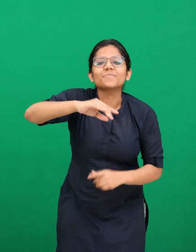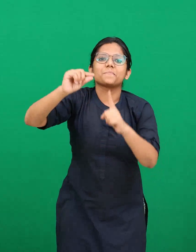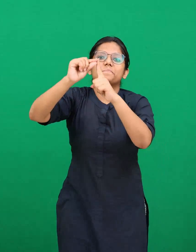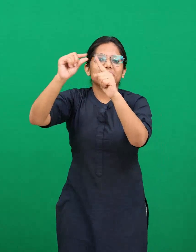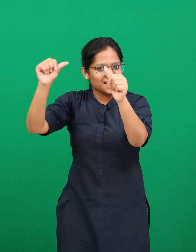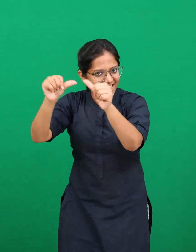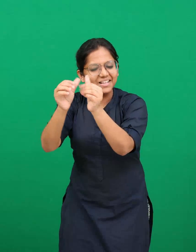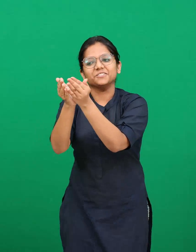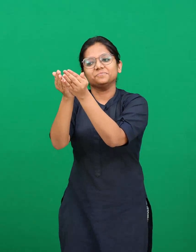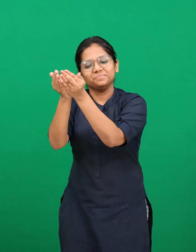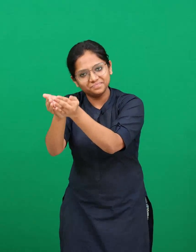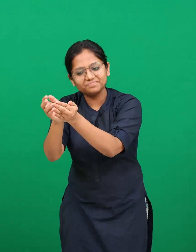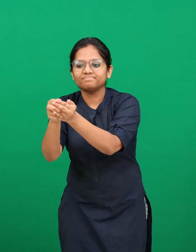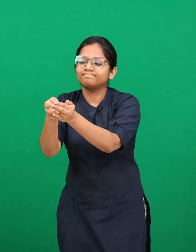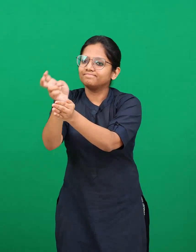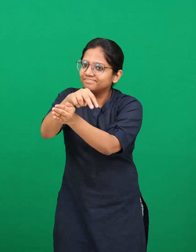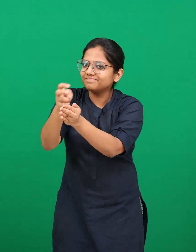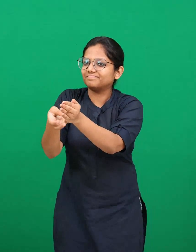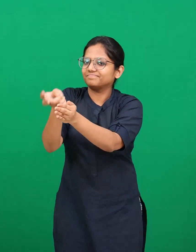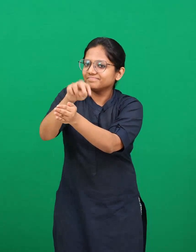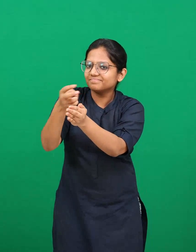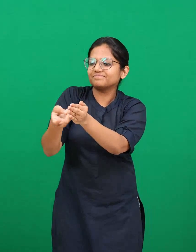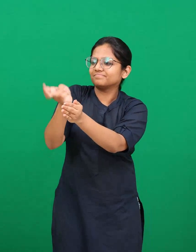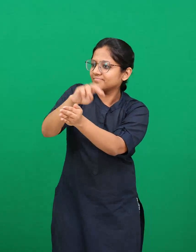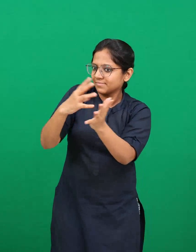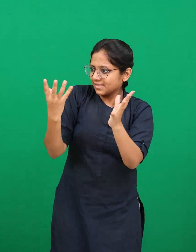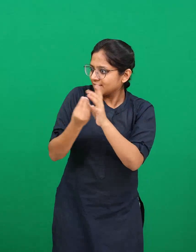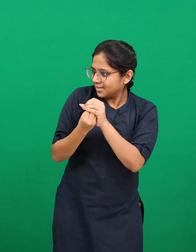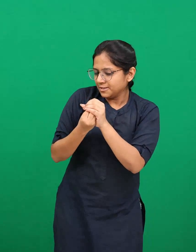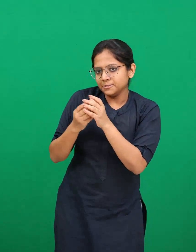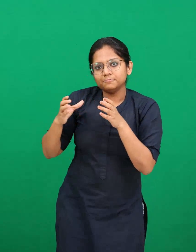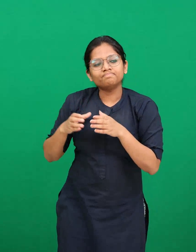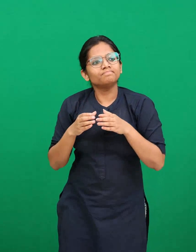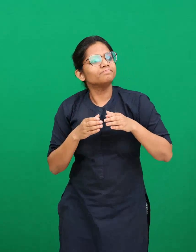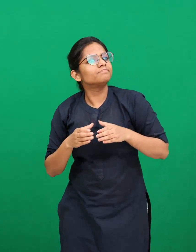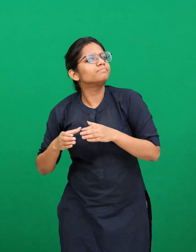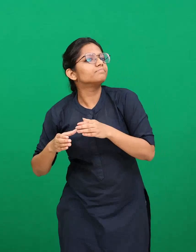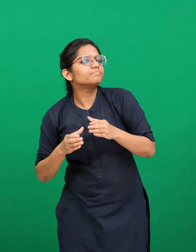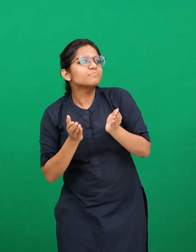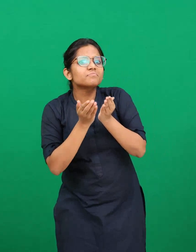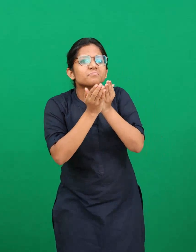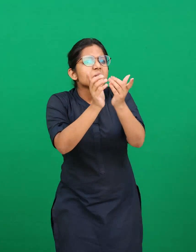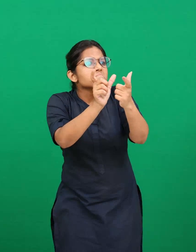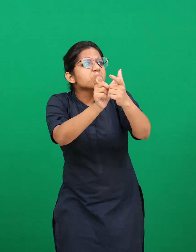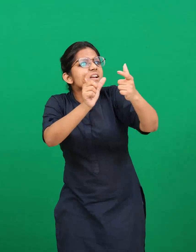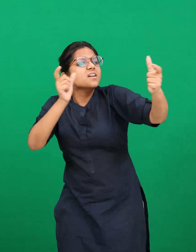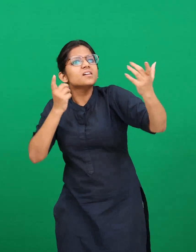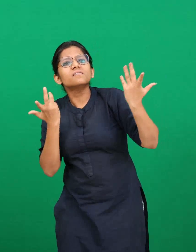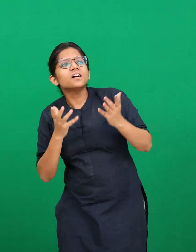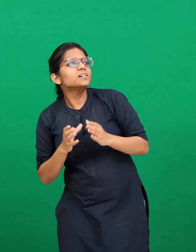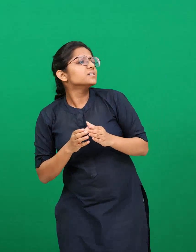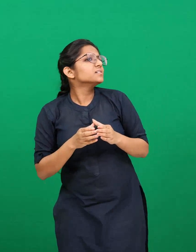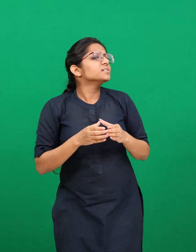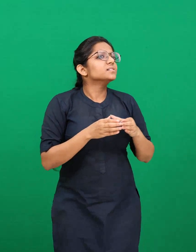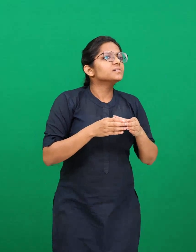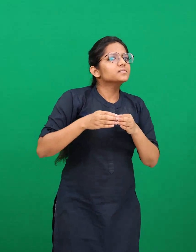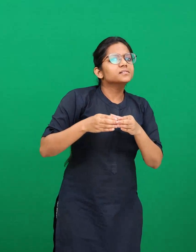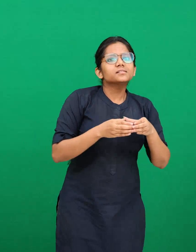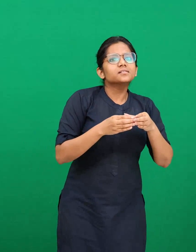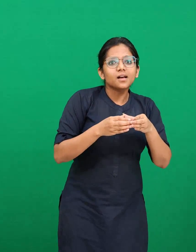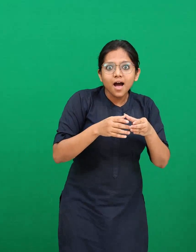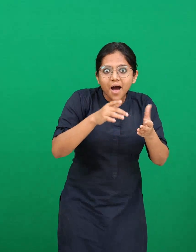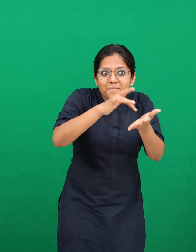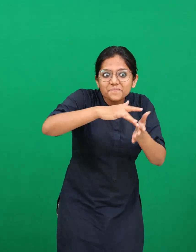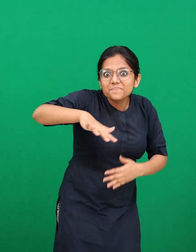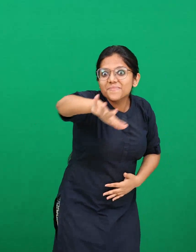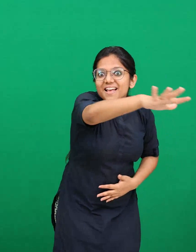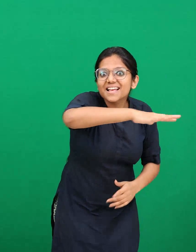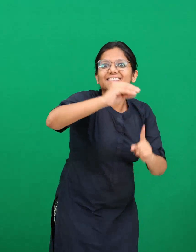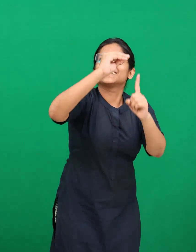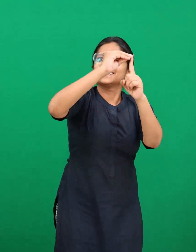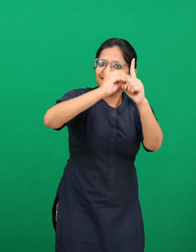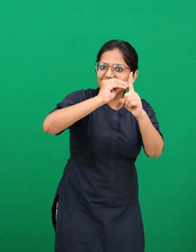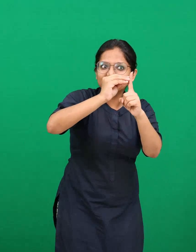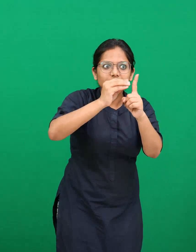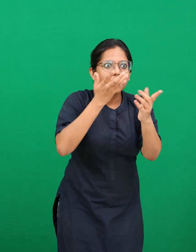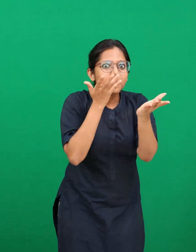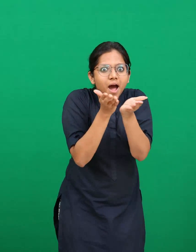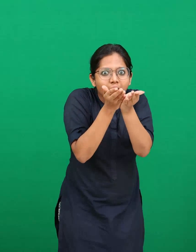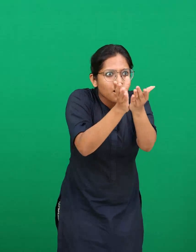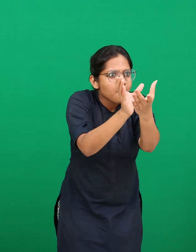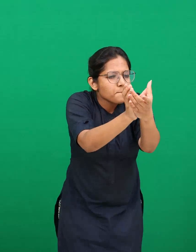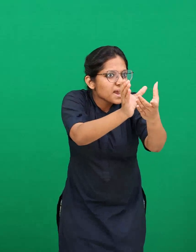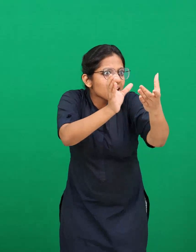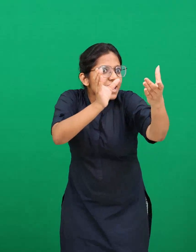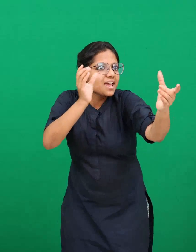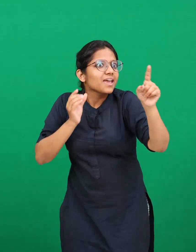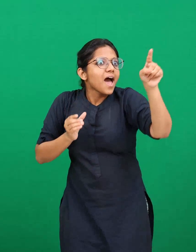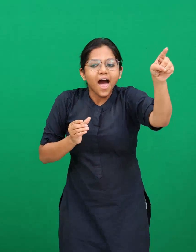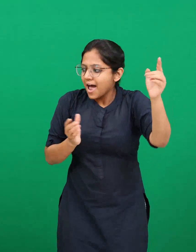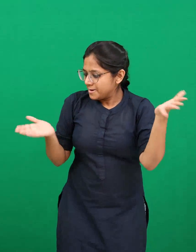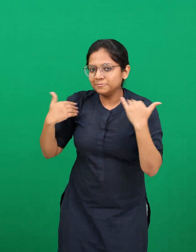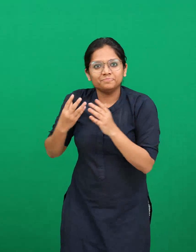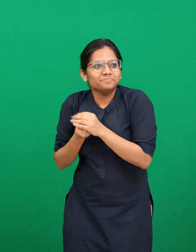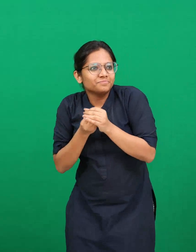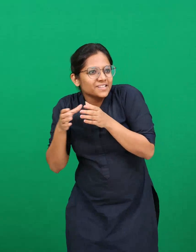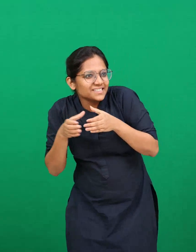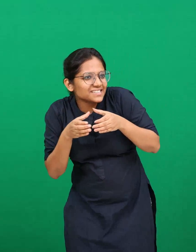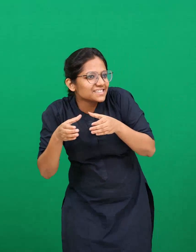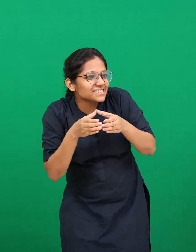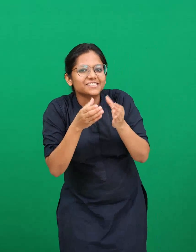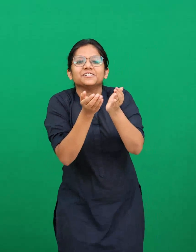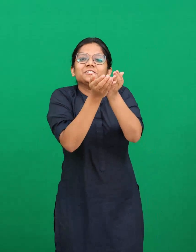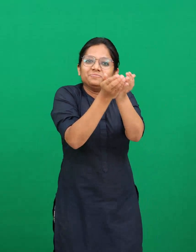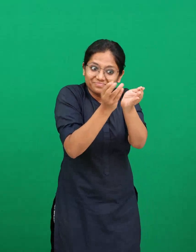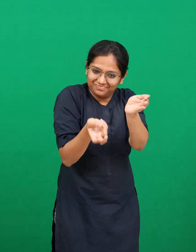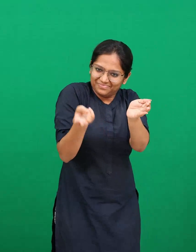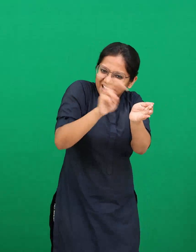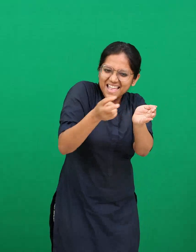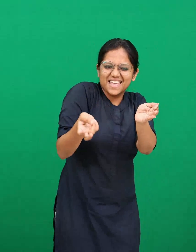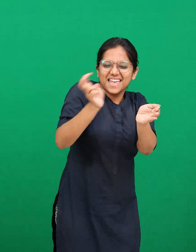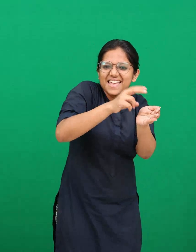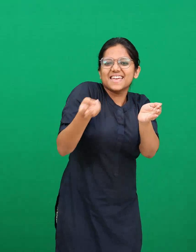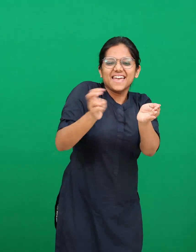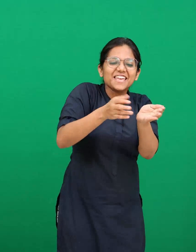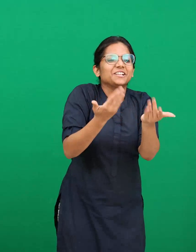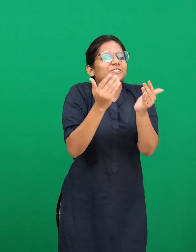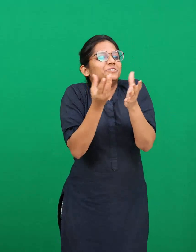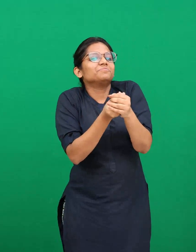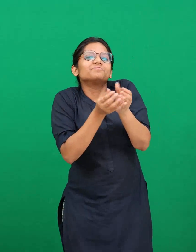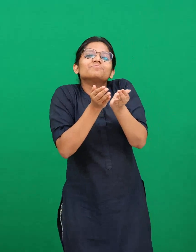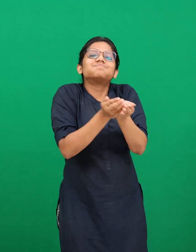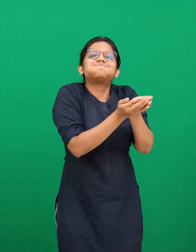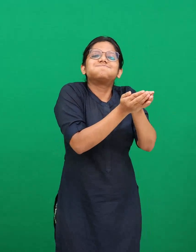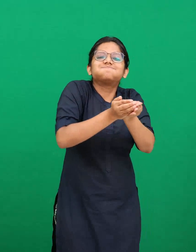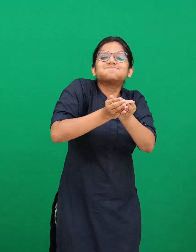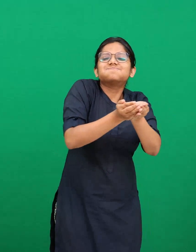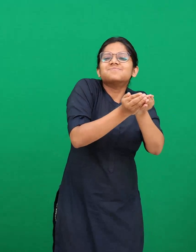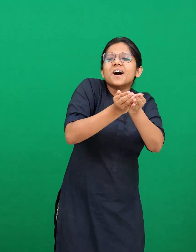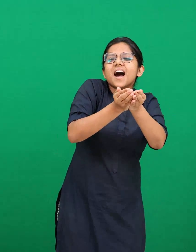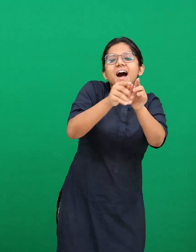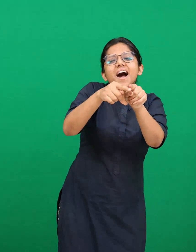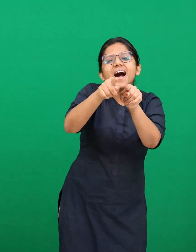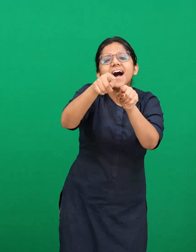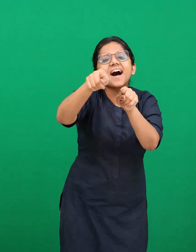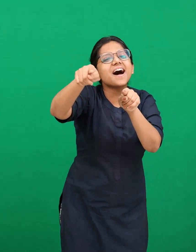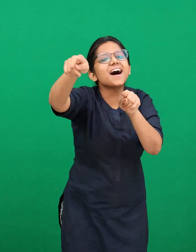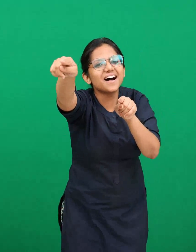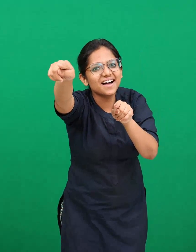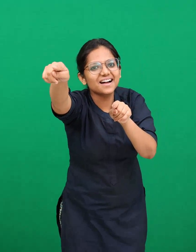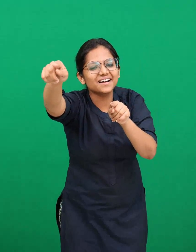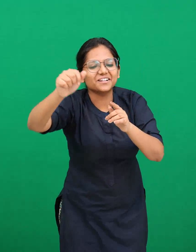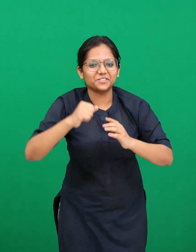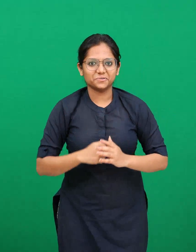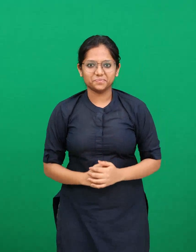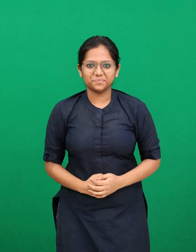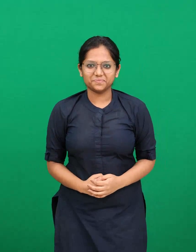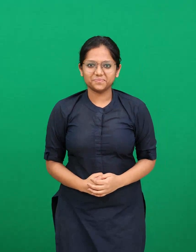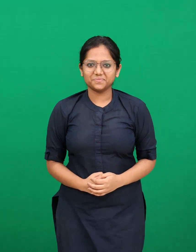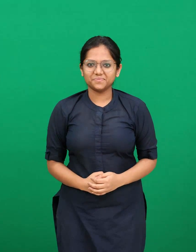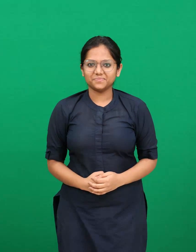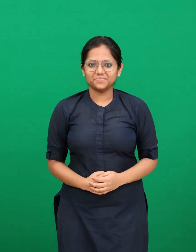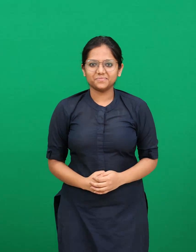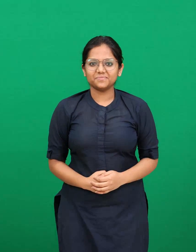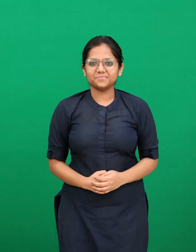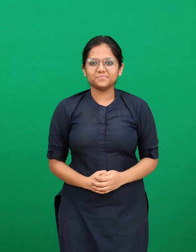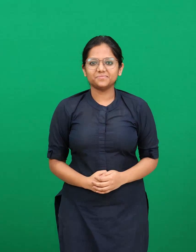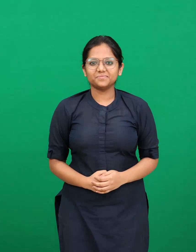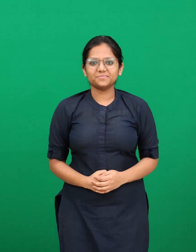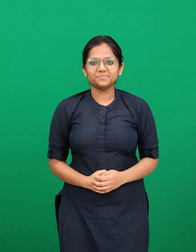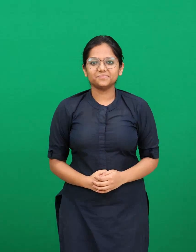Finding a ship crossing over to Phoenicia, we boarded it and set sail.